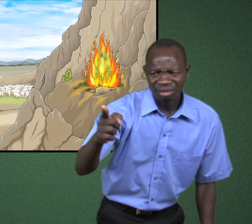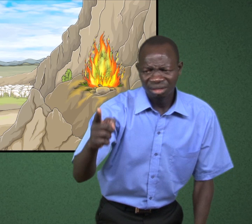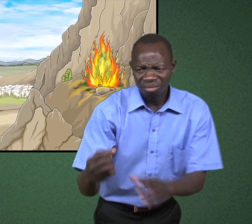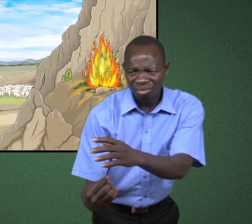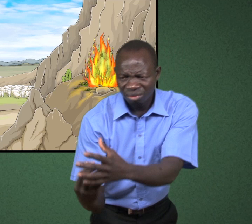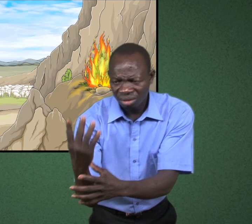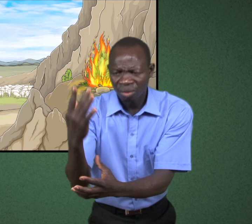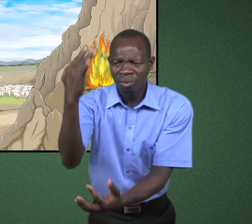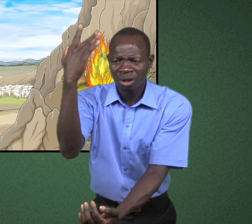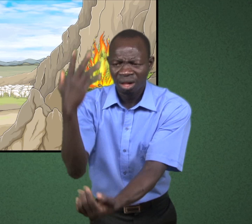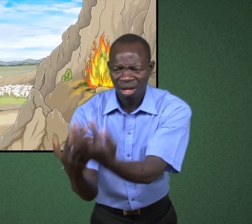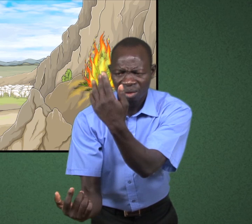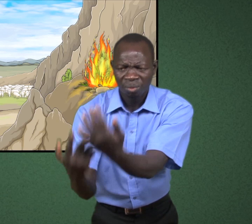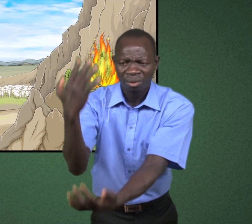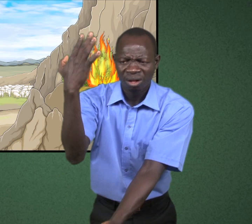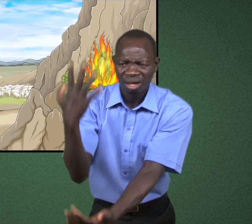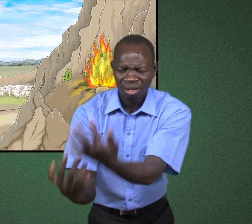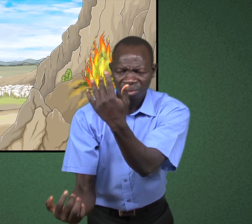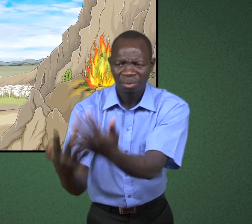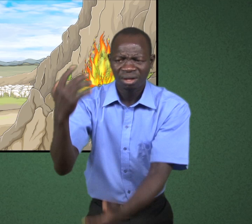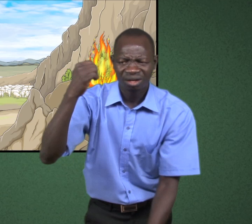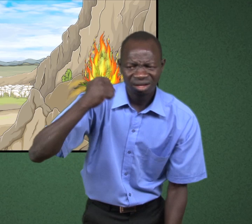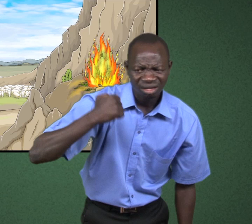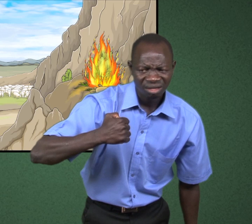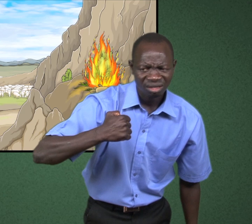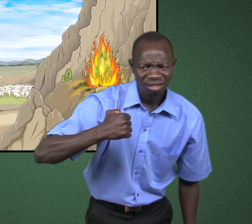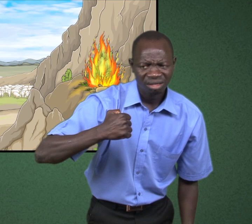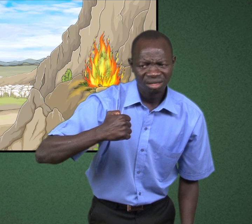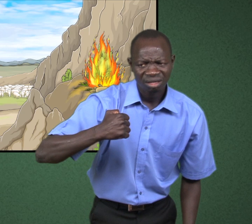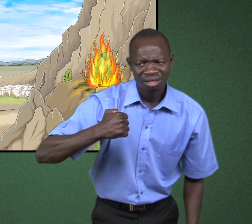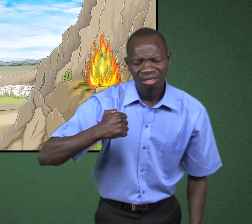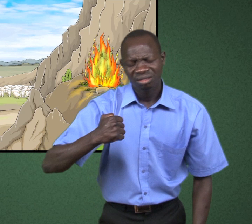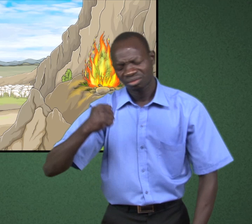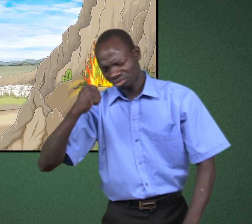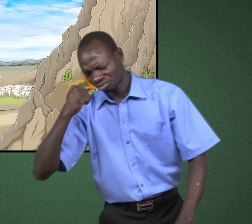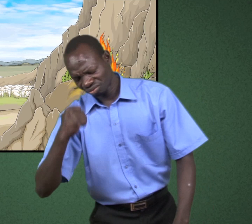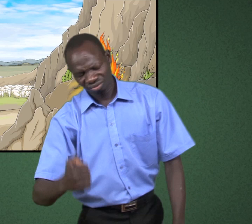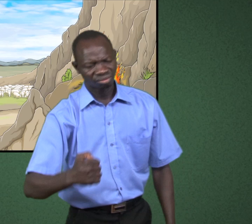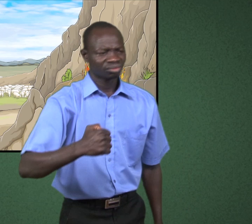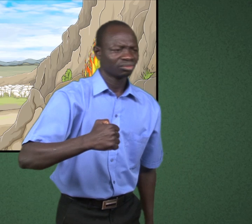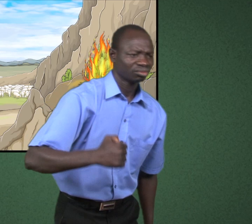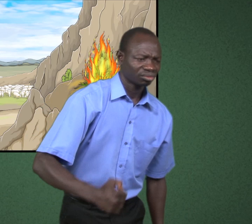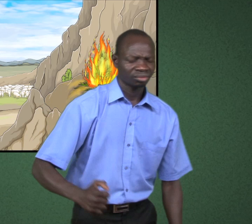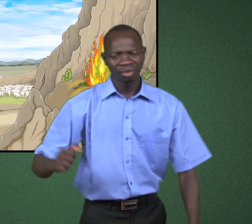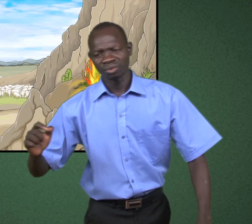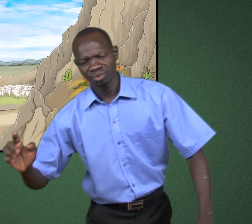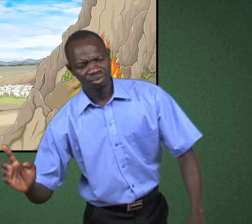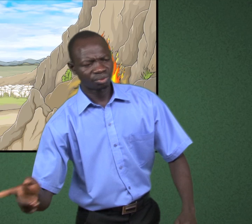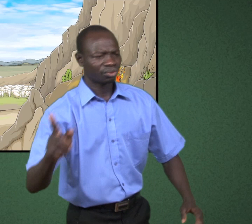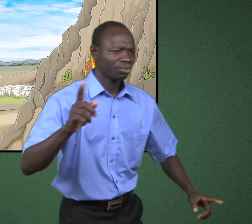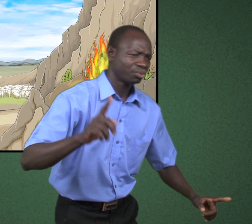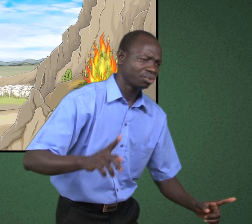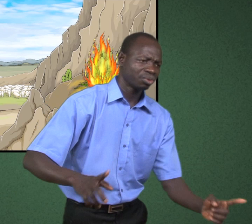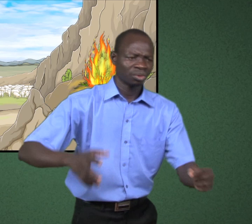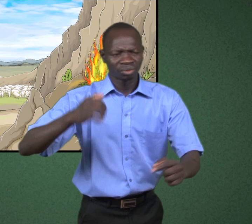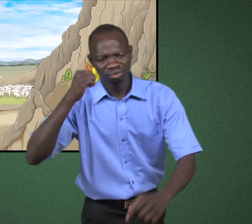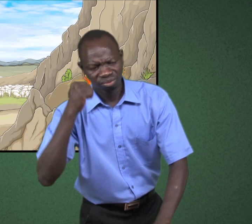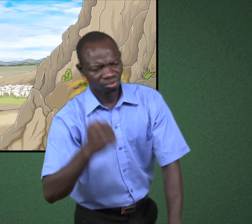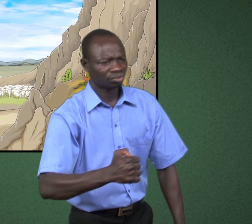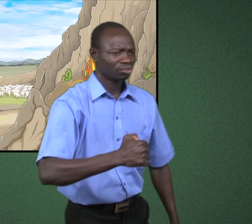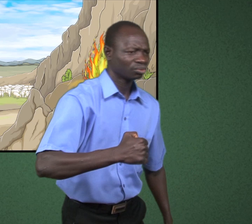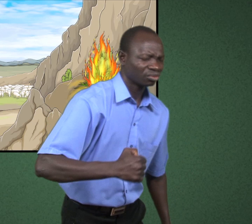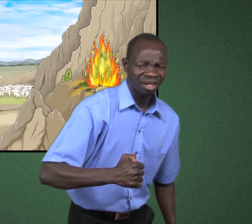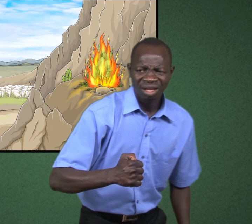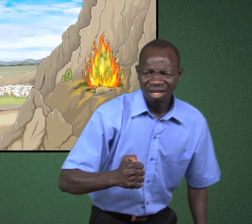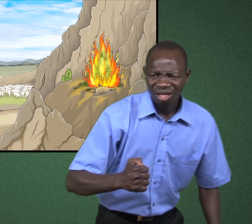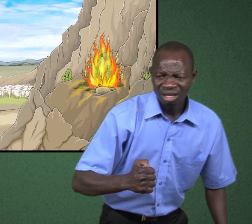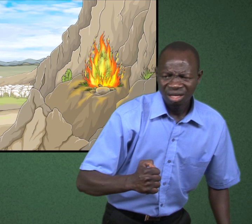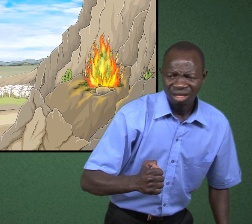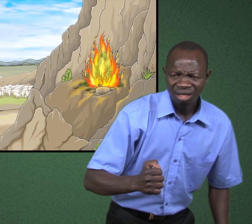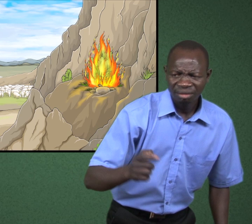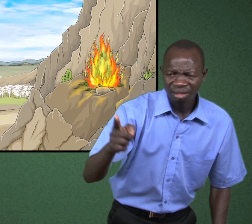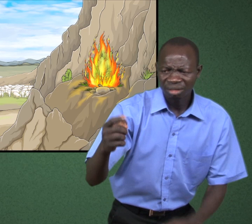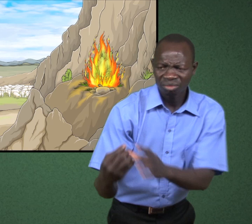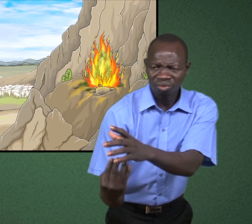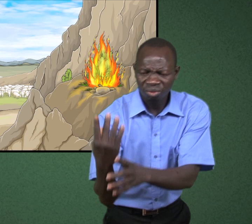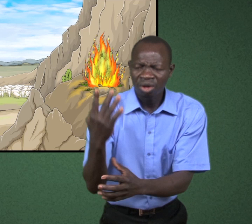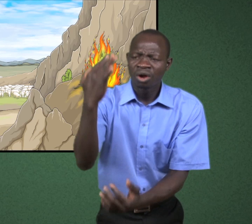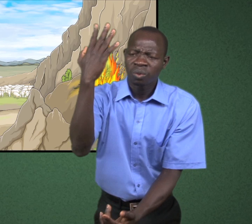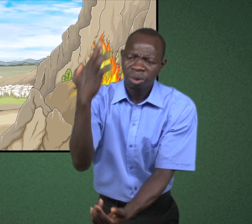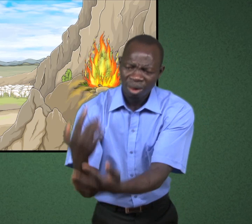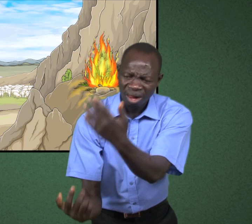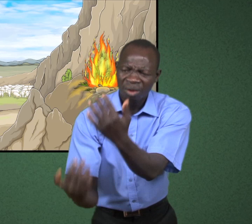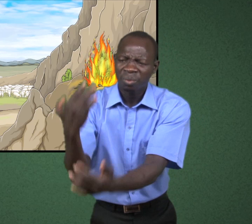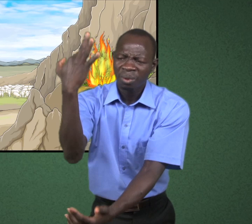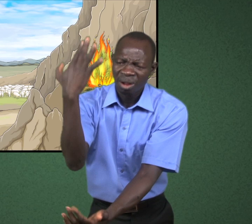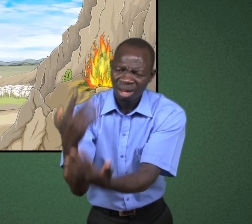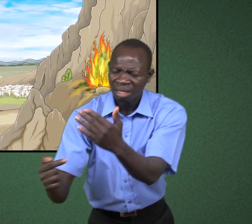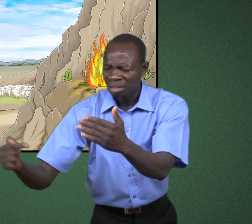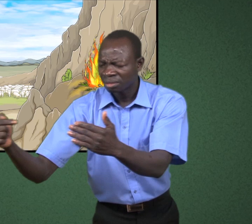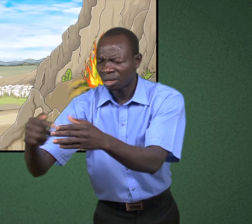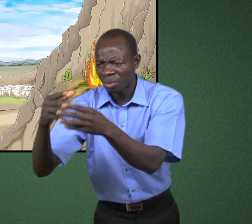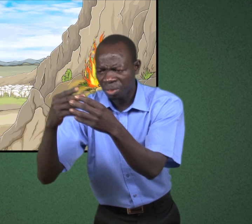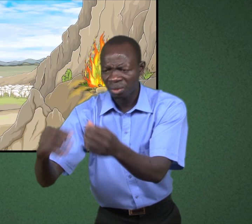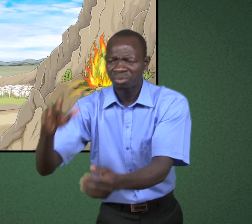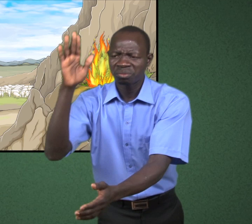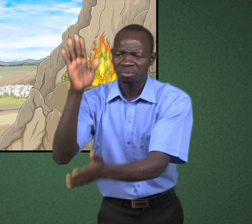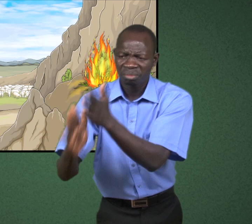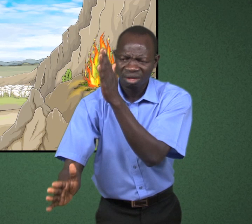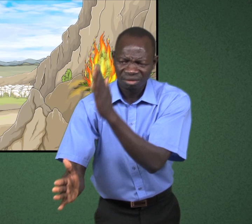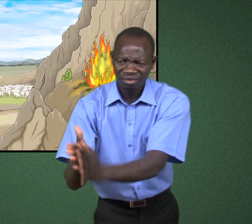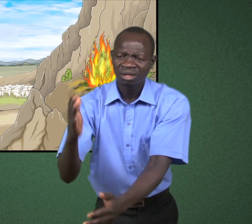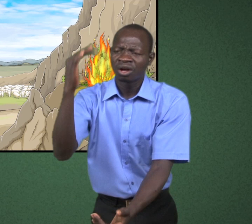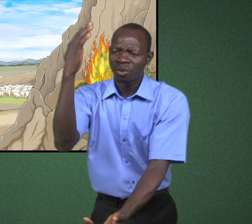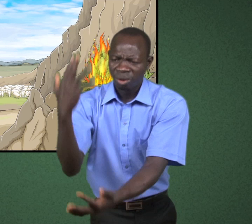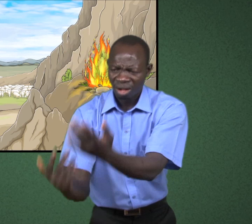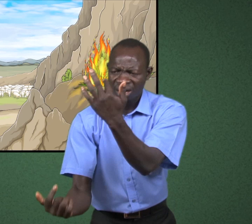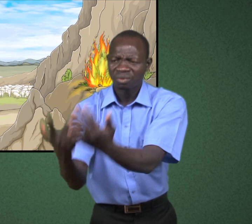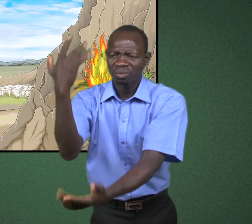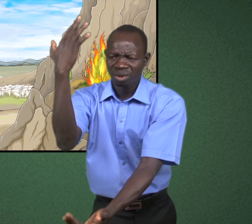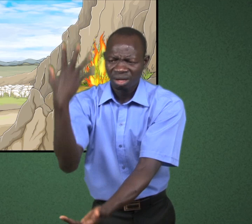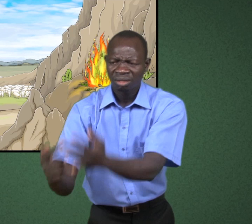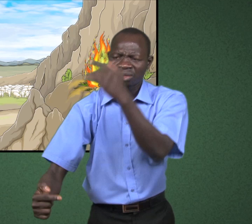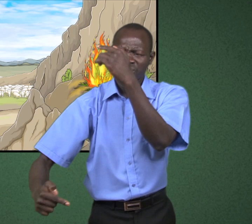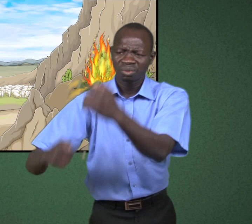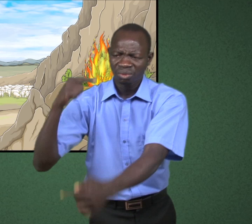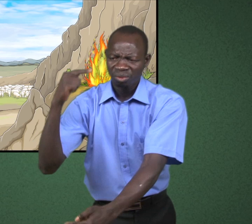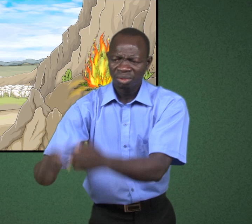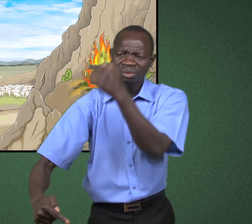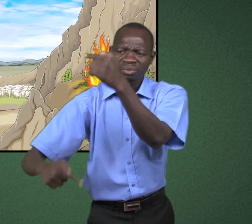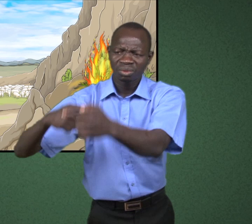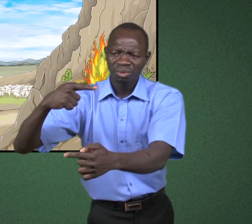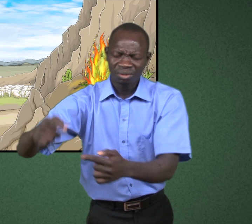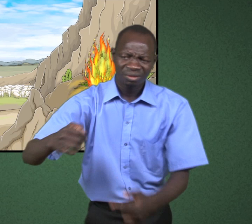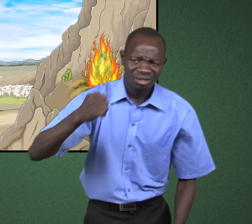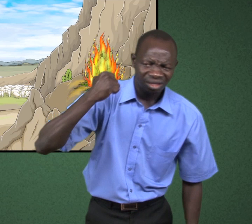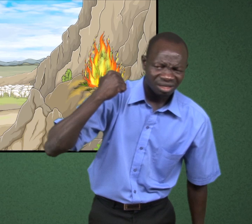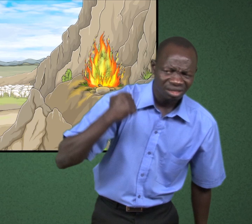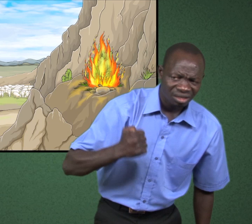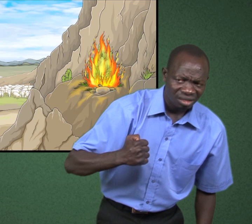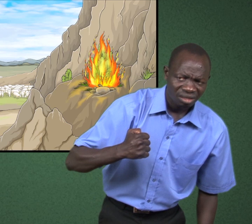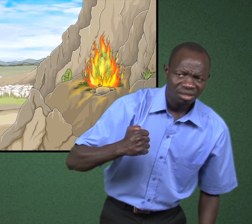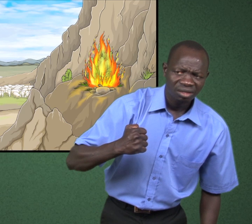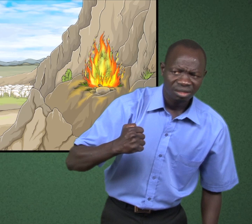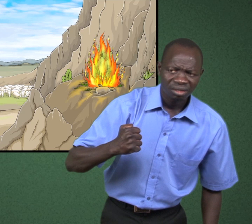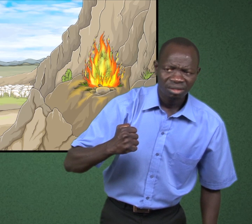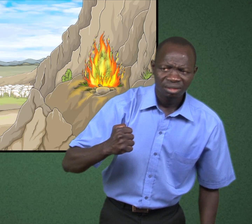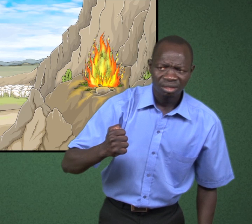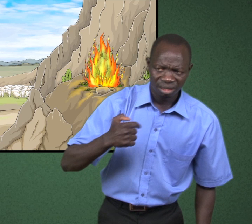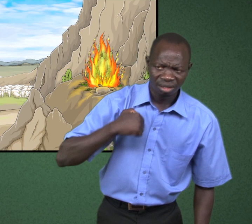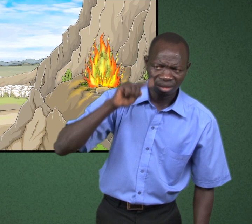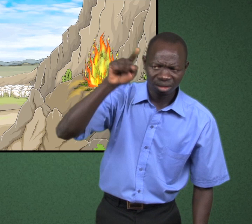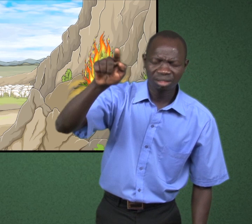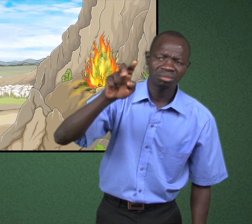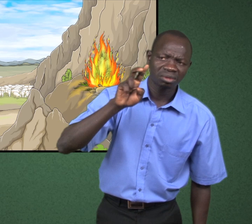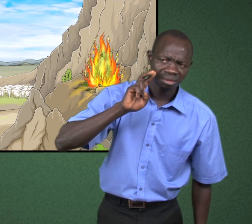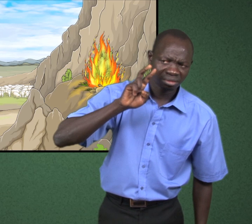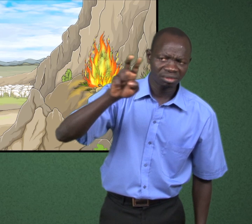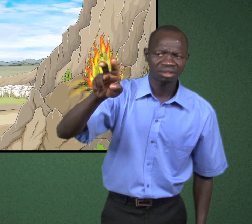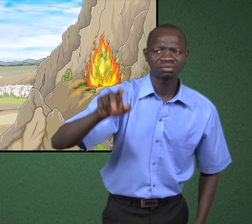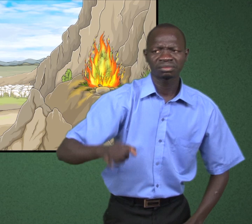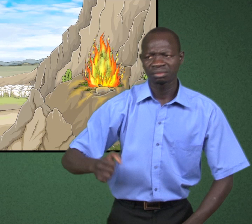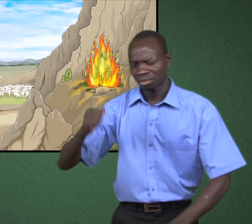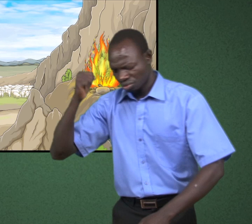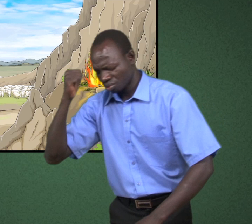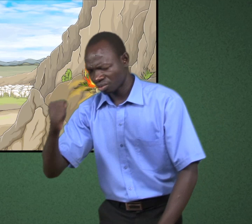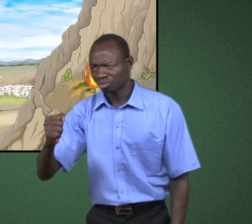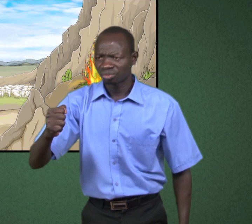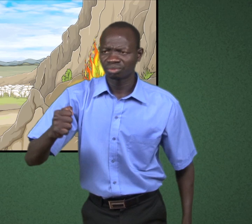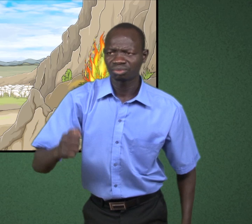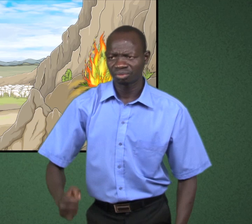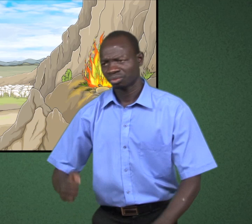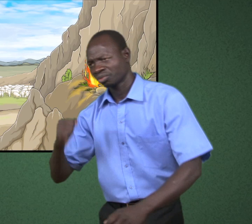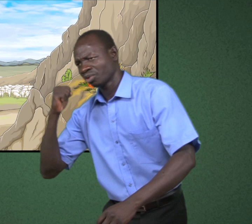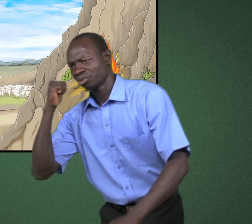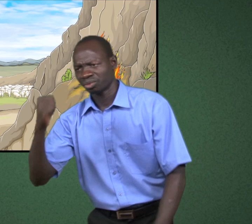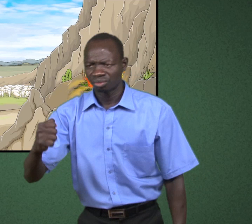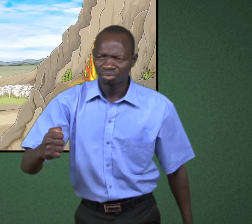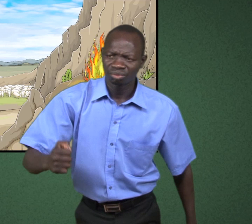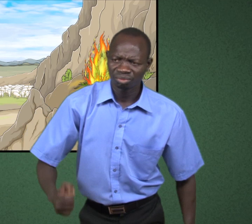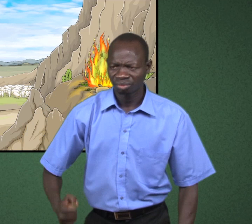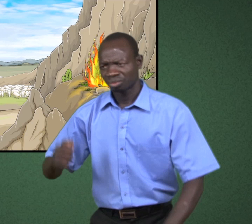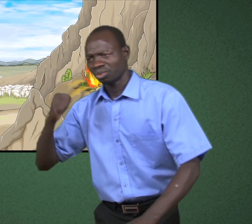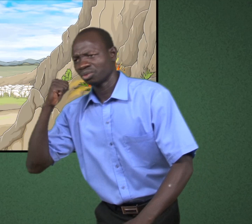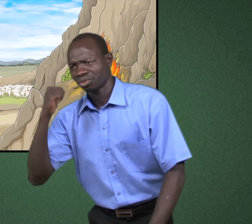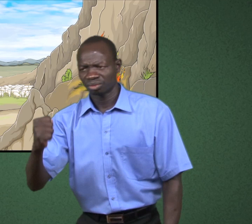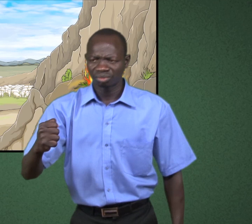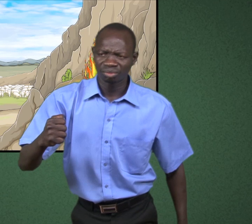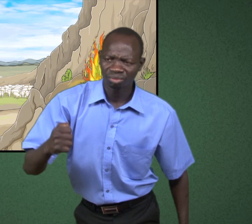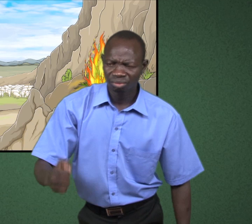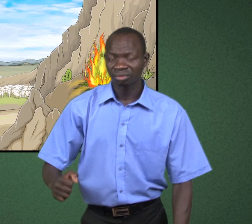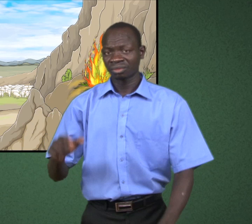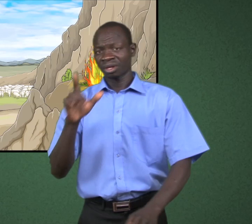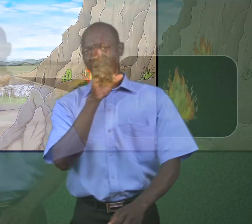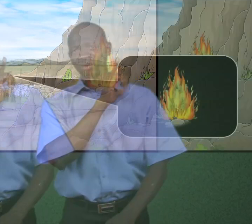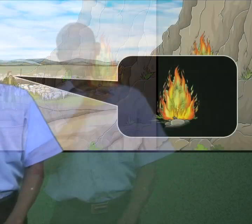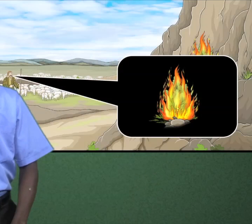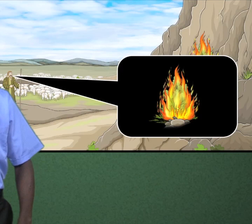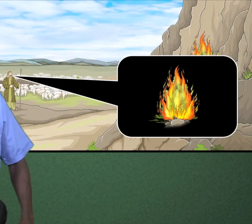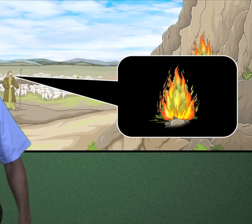Moses saw the bush ablaze with fire, but it was not consumed.